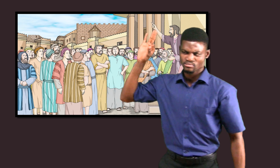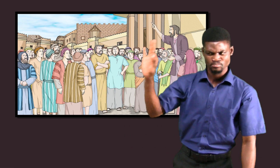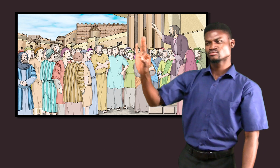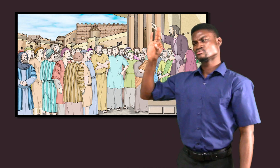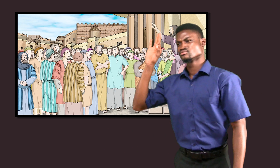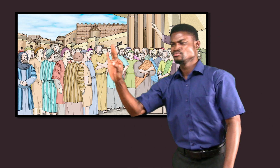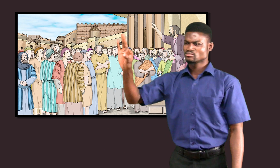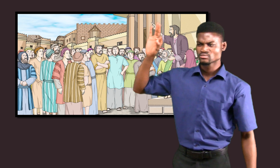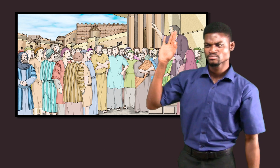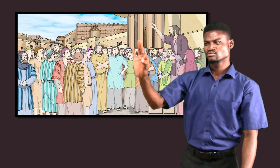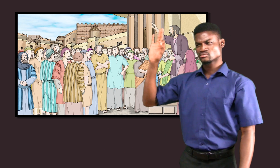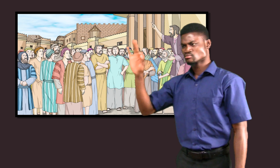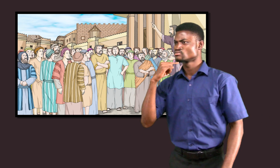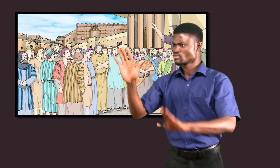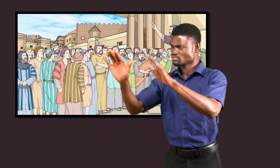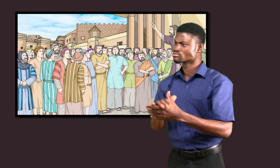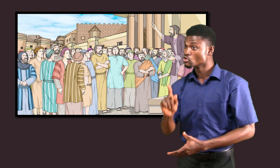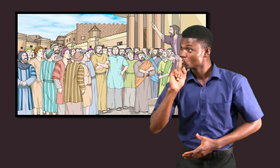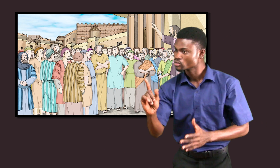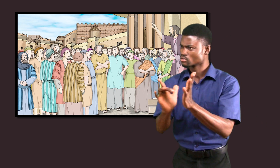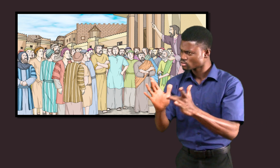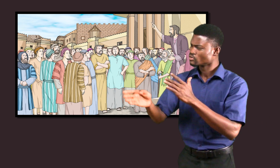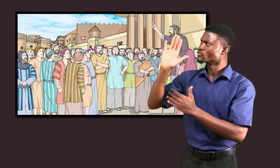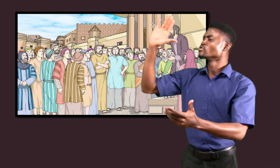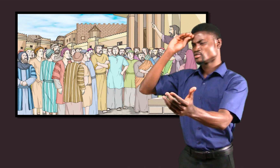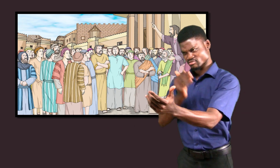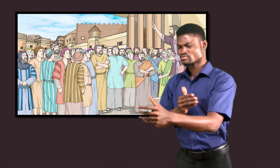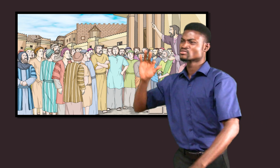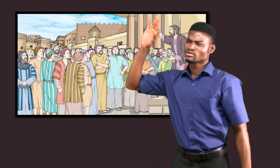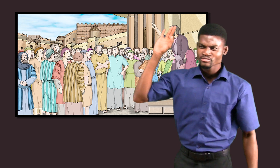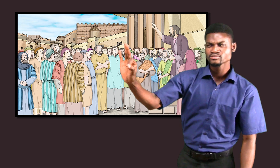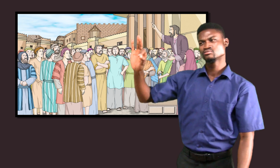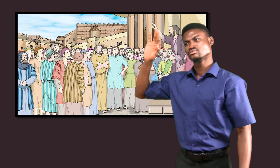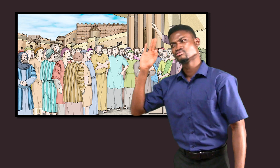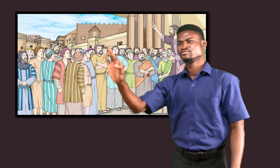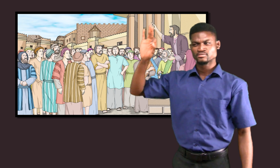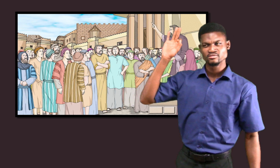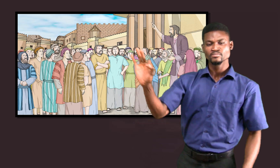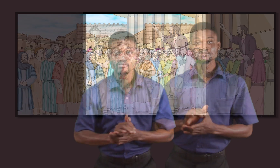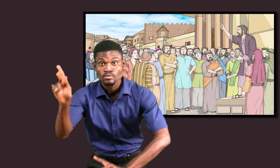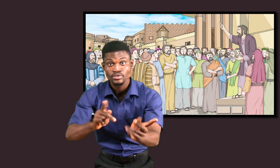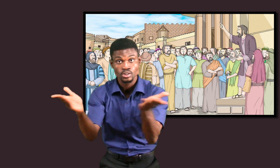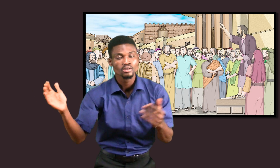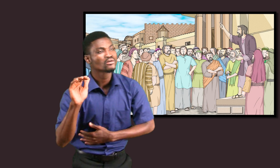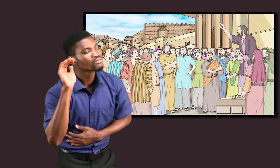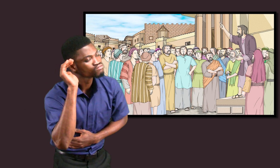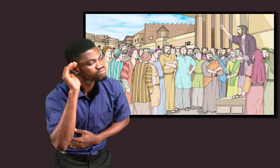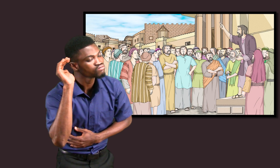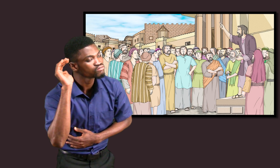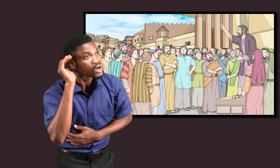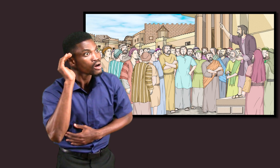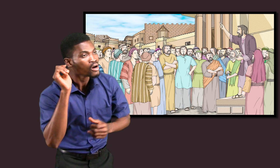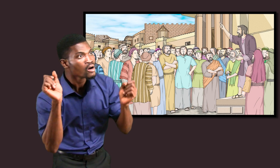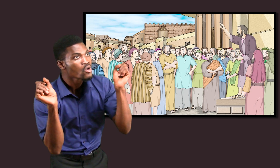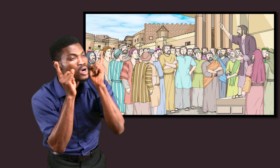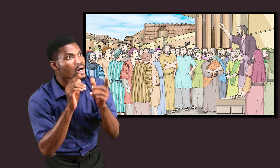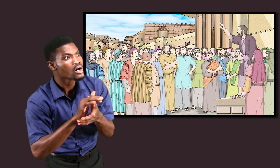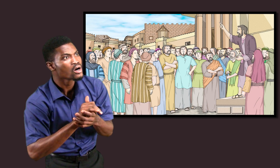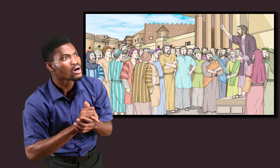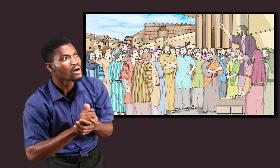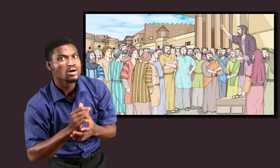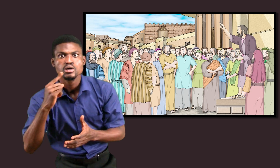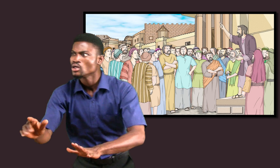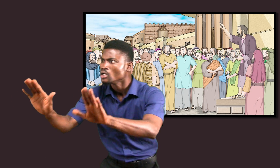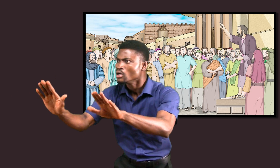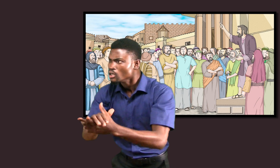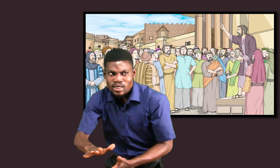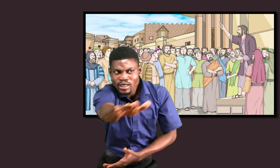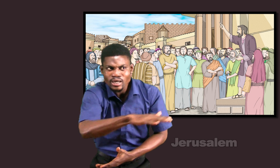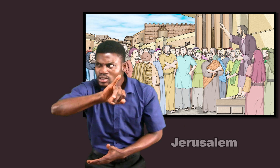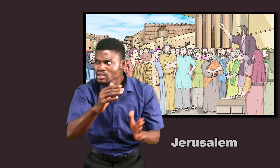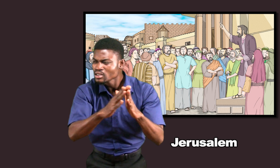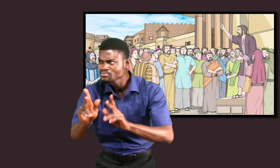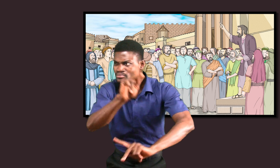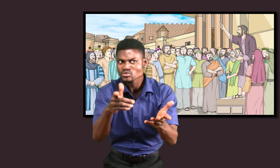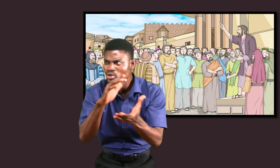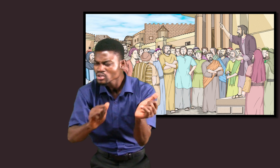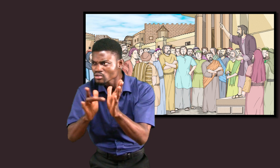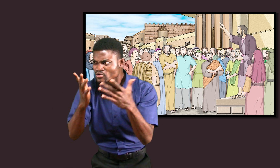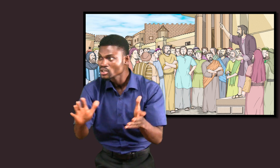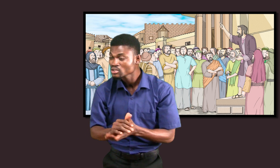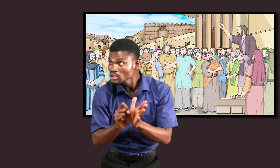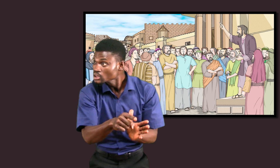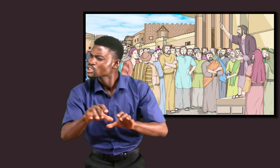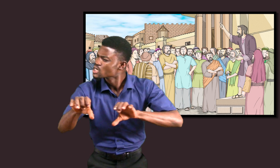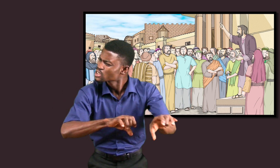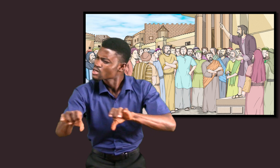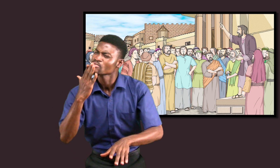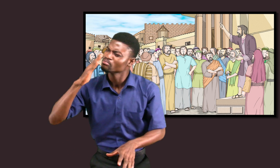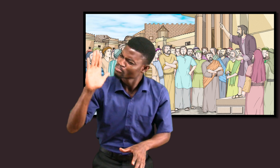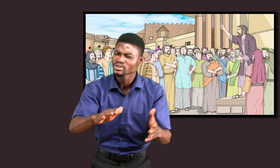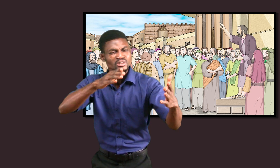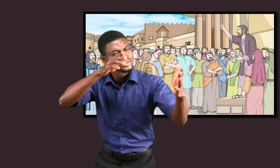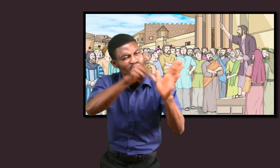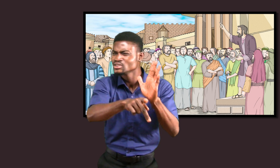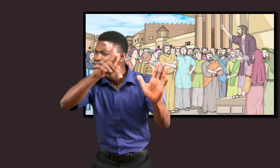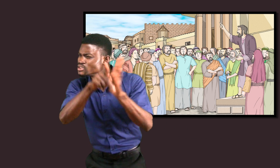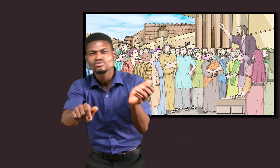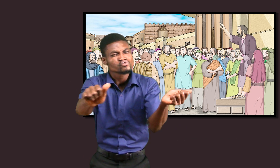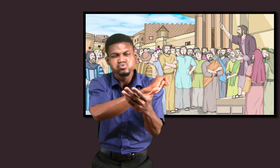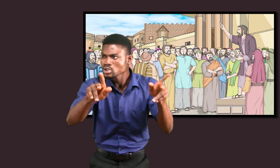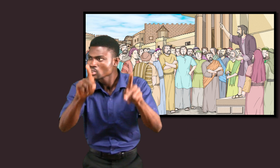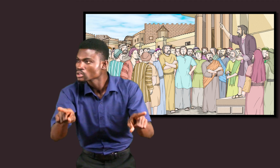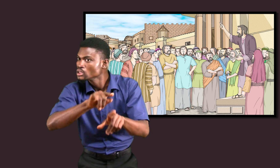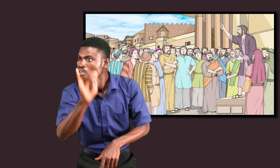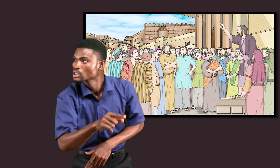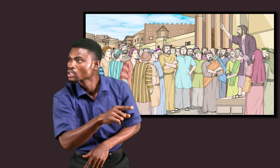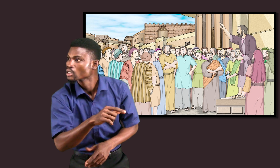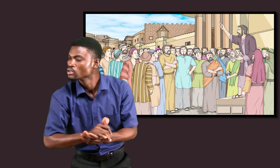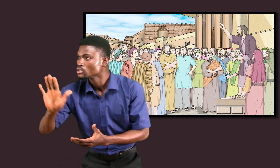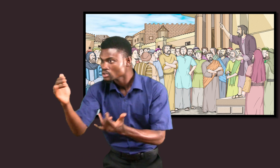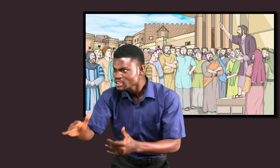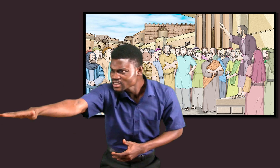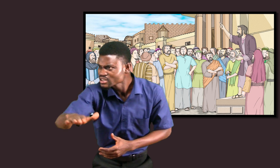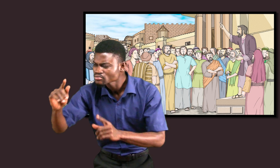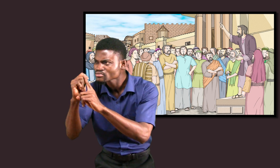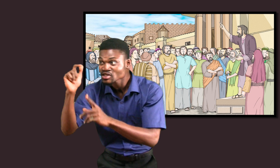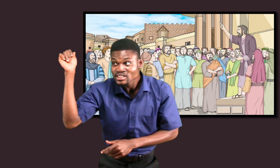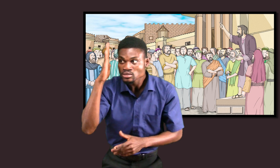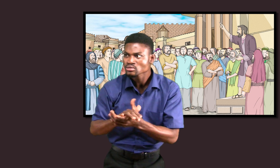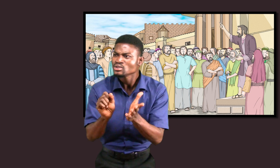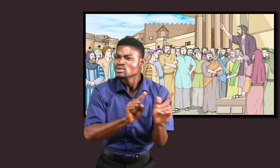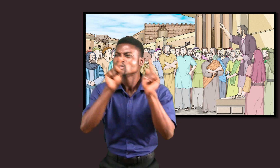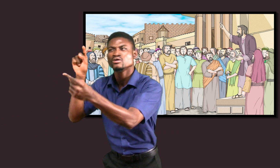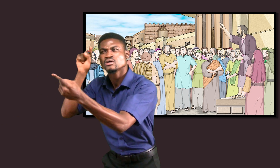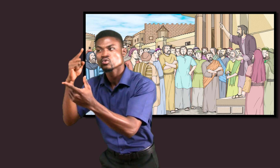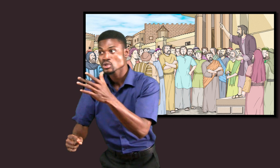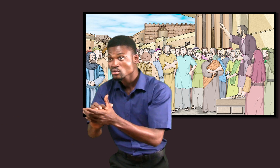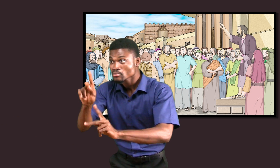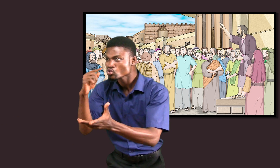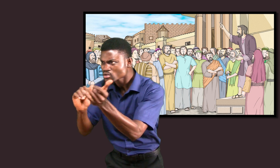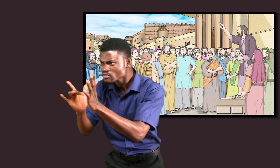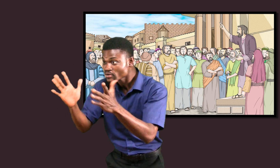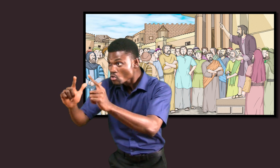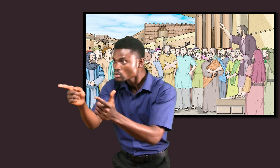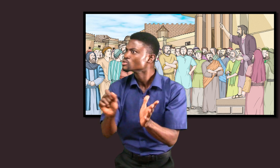All who heard him were astounded and asked, “Isn’t this the man who wreaked havoc in Jerusalem on those who call on this name?